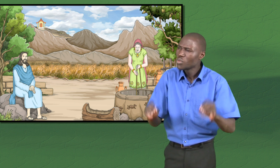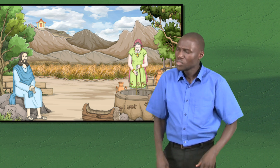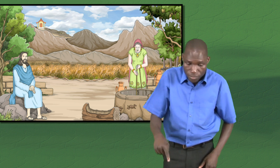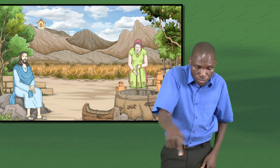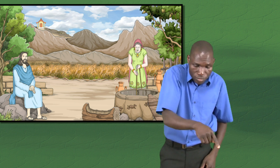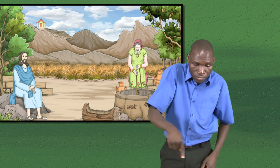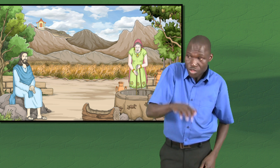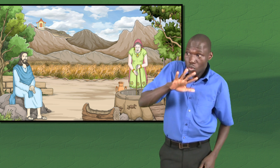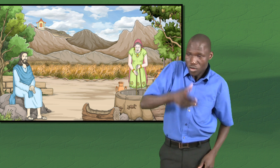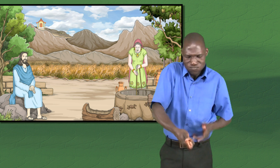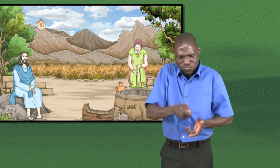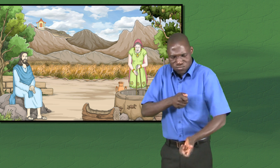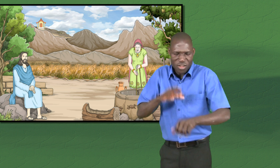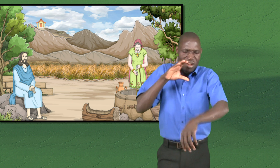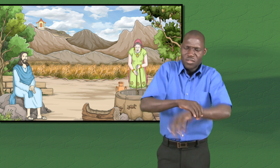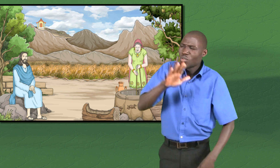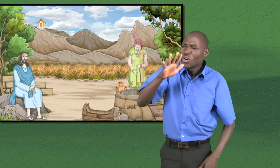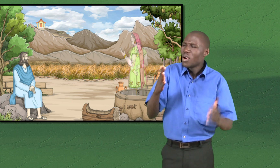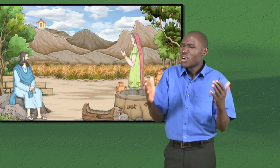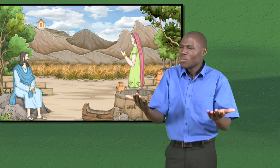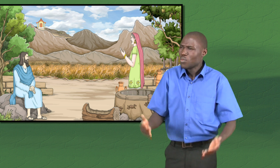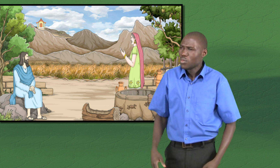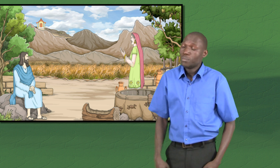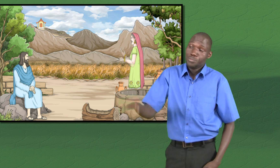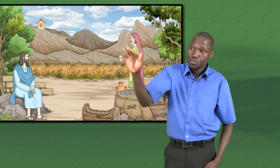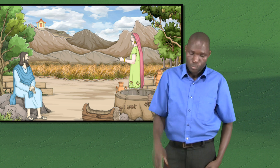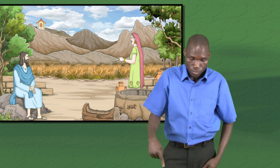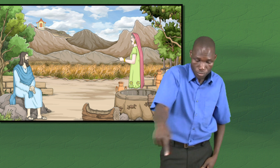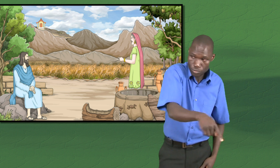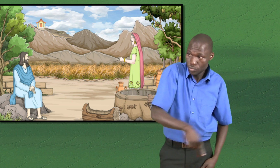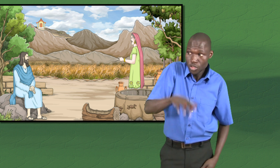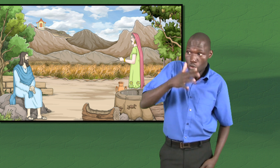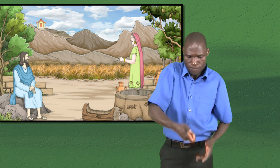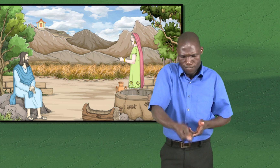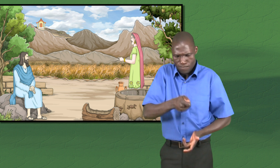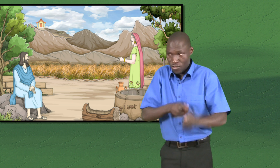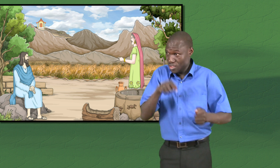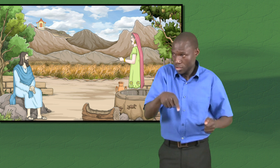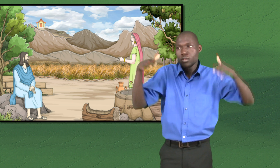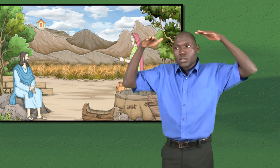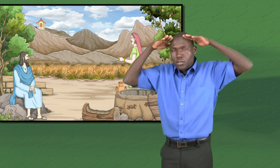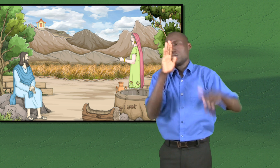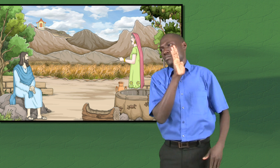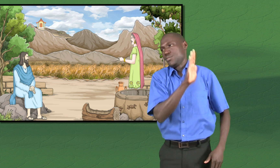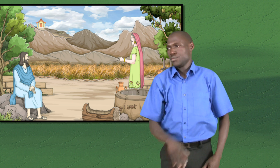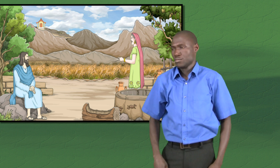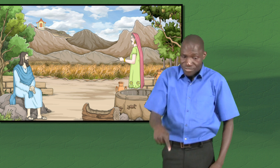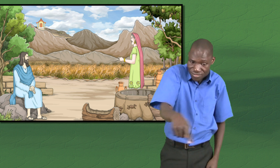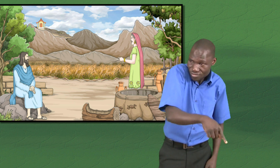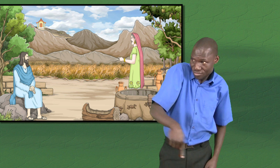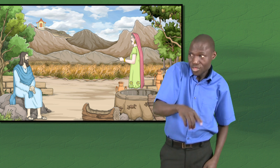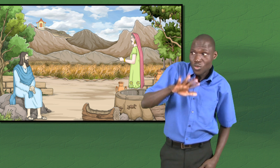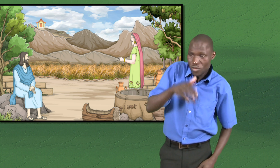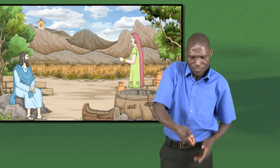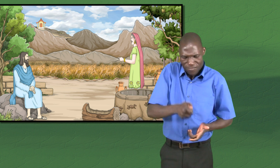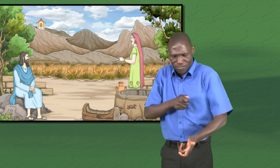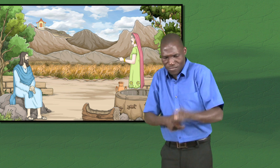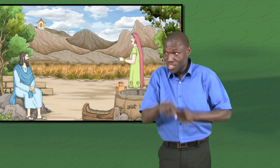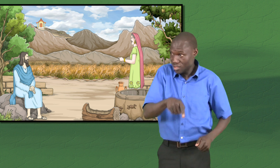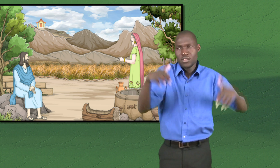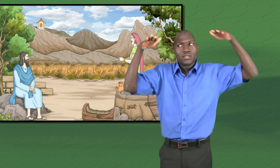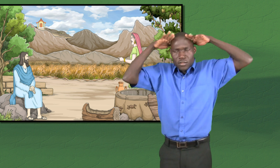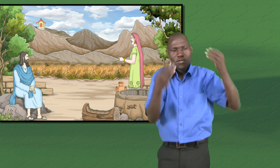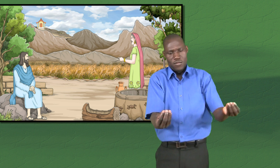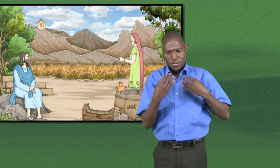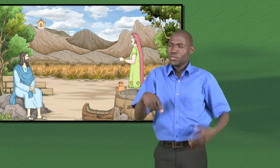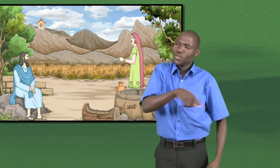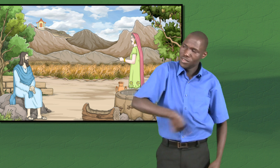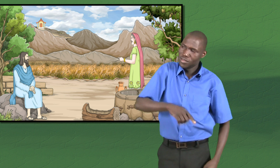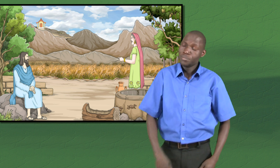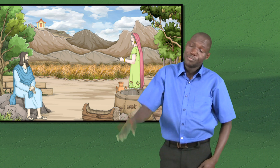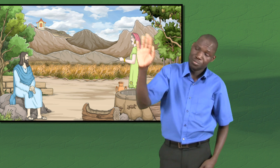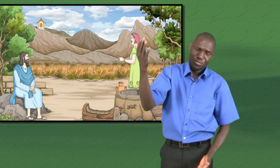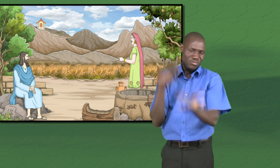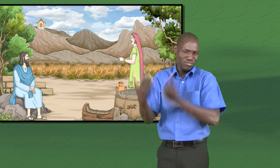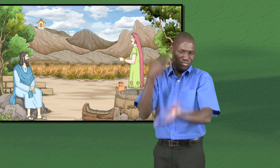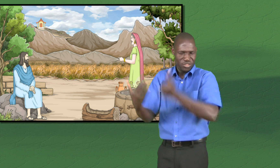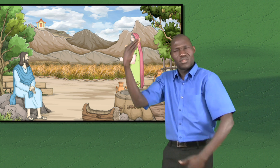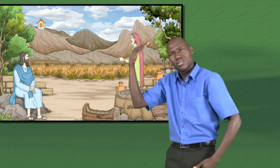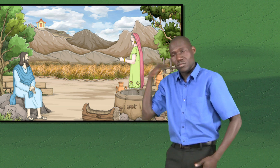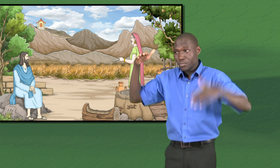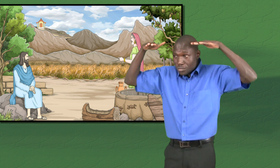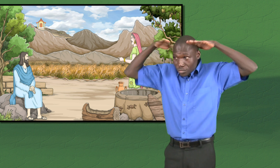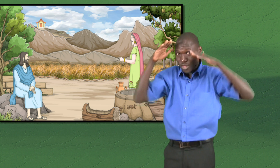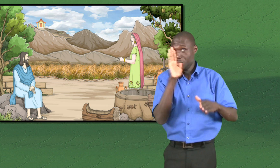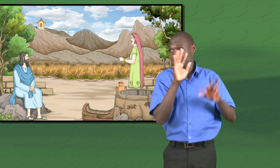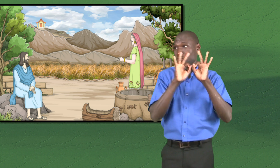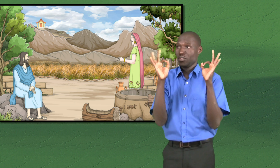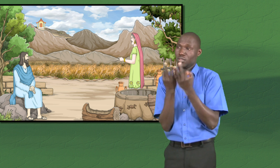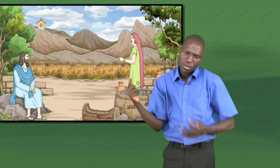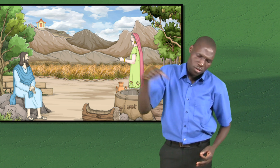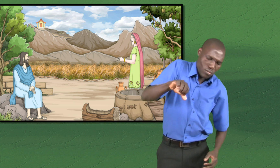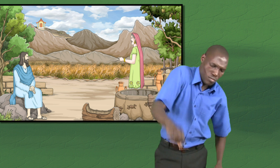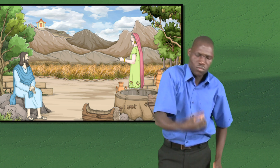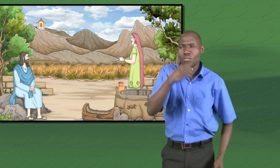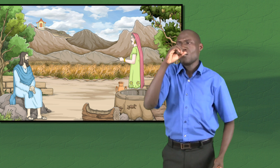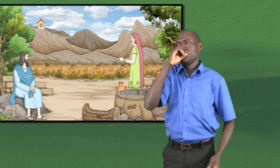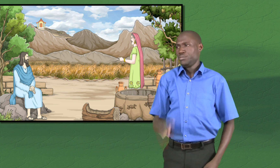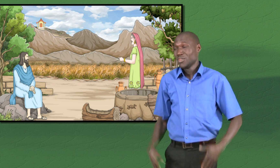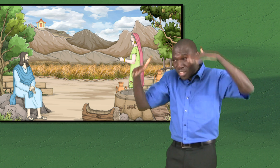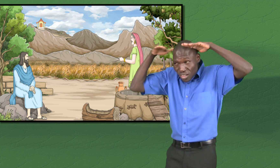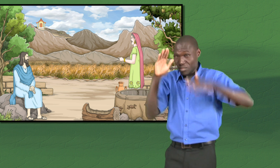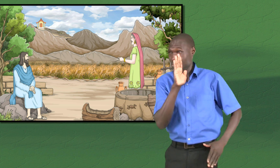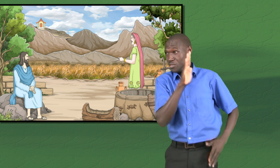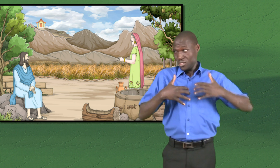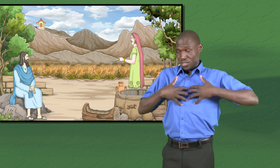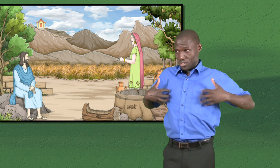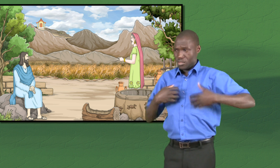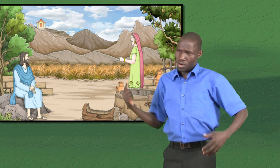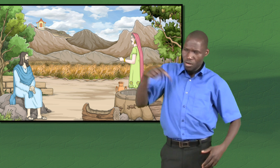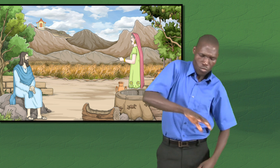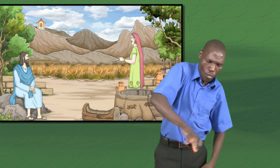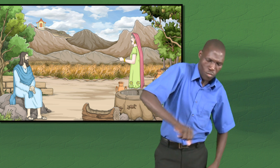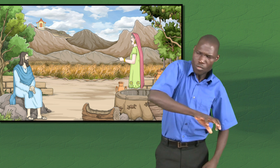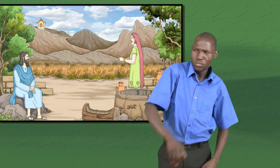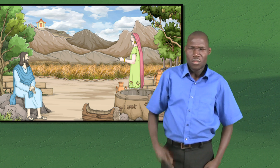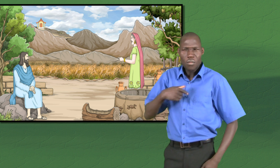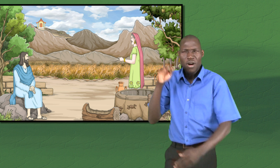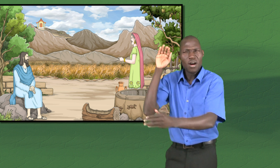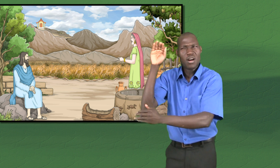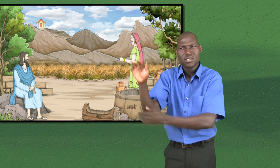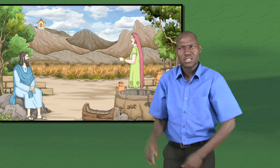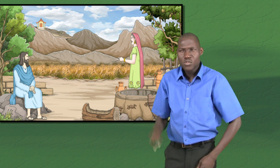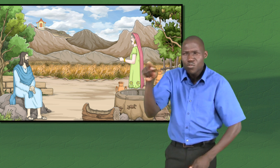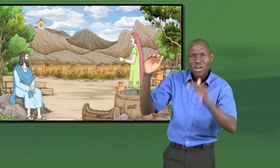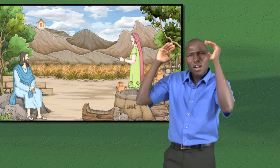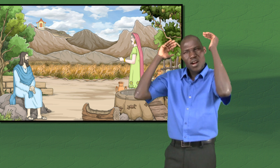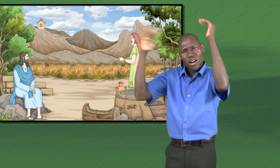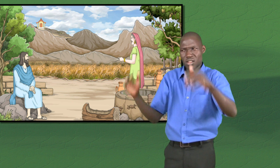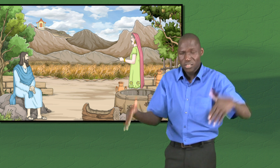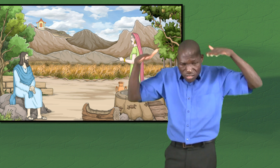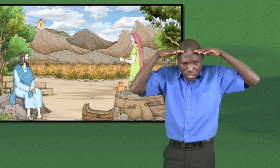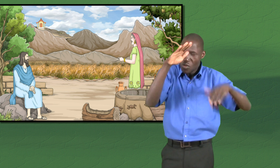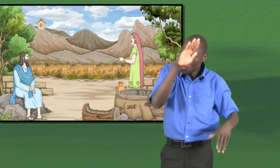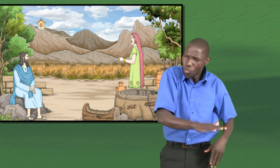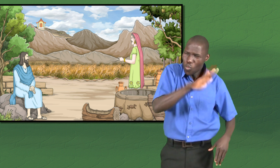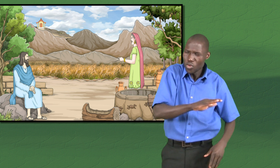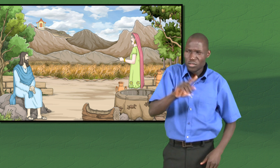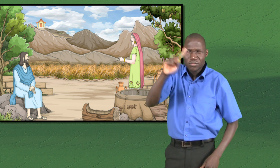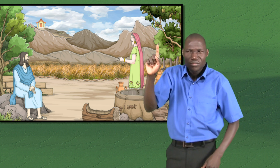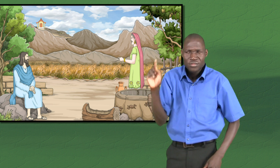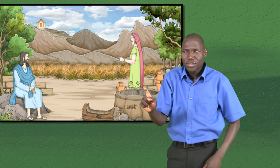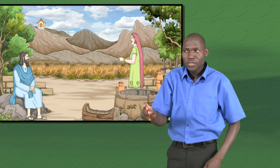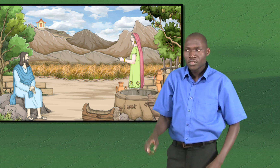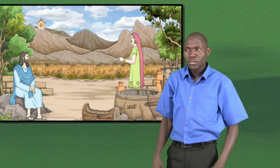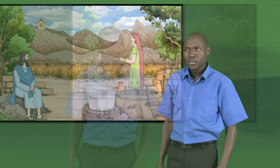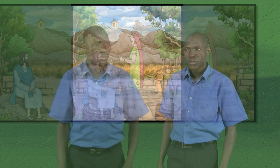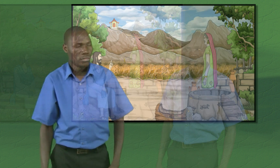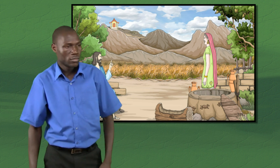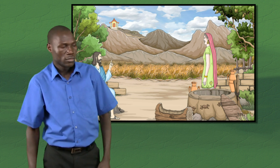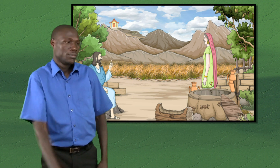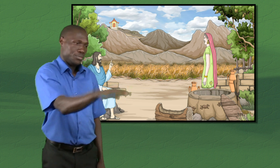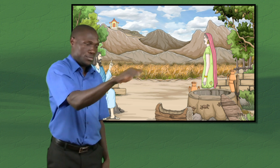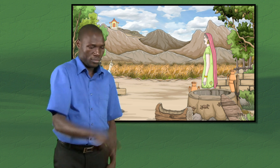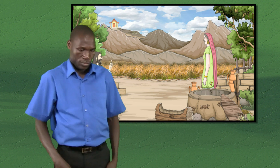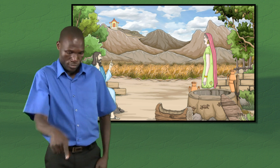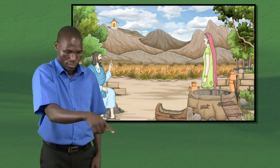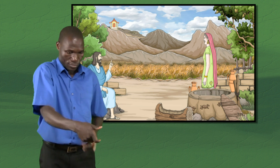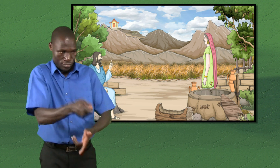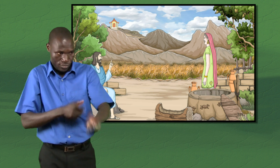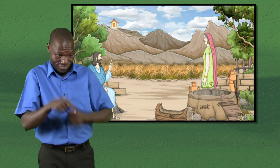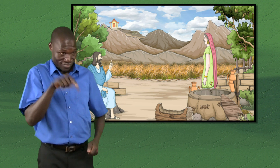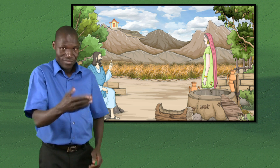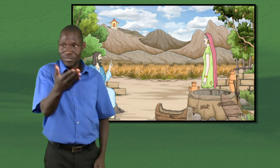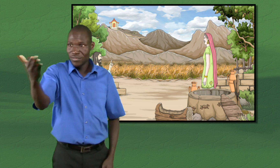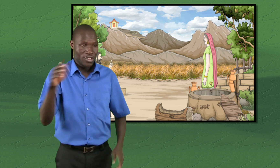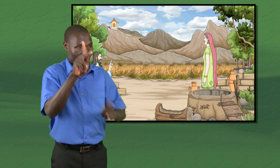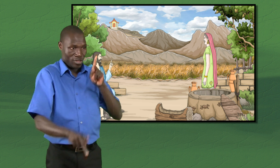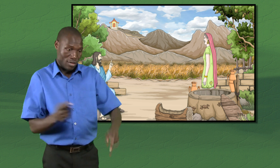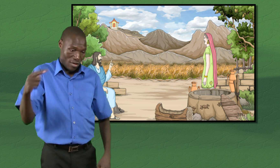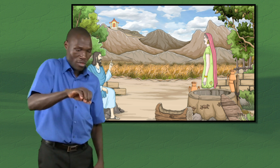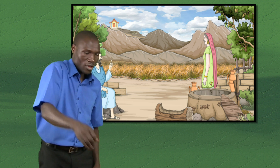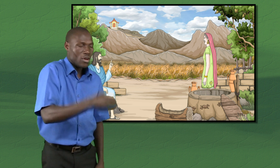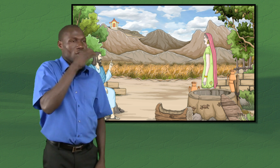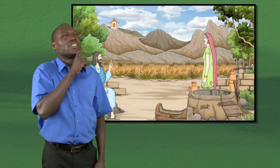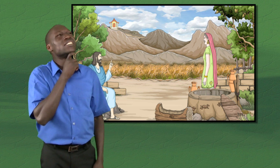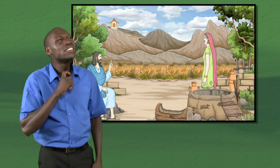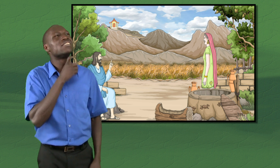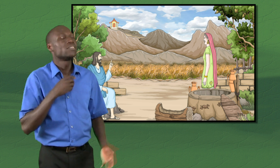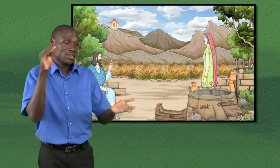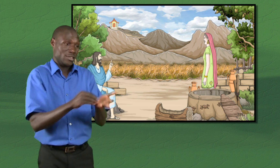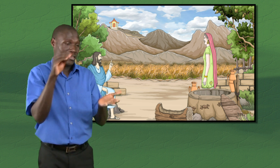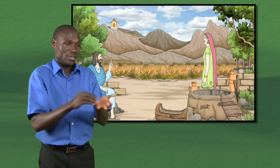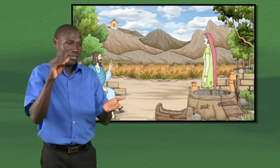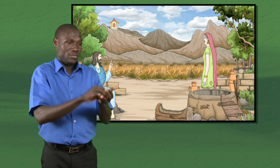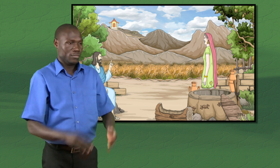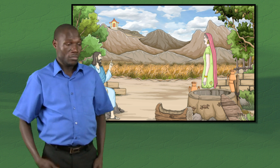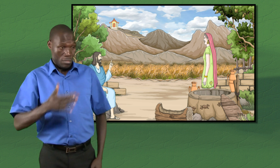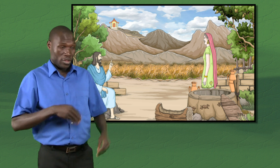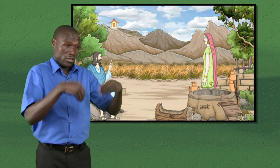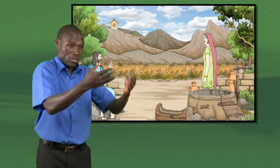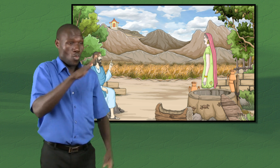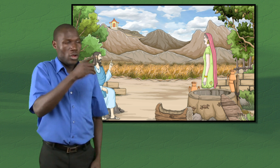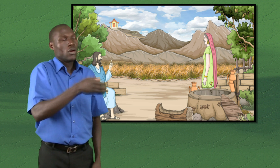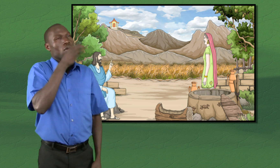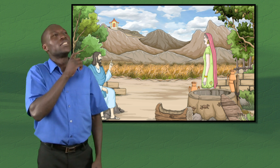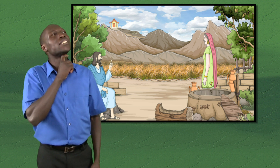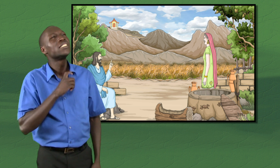Where then will You get this living water? Are You greater than our father Jacob, who gave us this well and drank from it himself, as did his sons and his livestock?” Jesus said to her, “Everyone who drinks this water will be thirsty again. But whoever drinks the water I give him will never thirst.